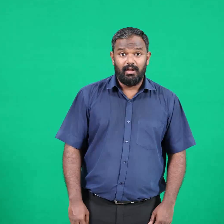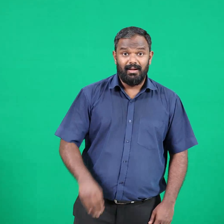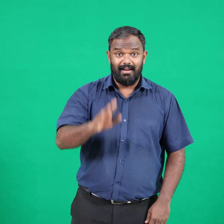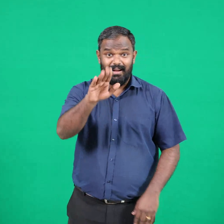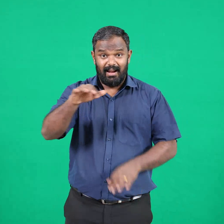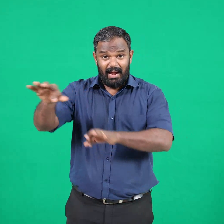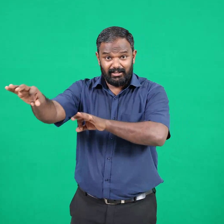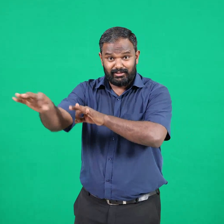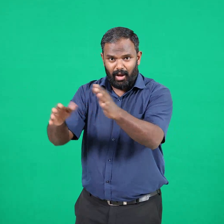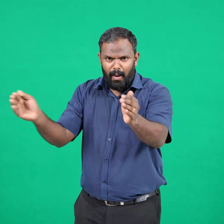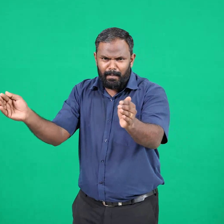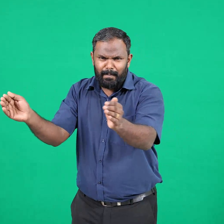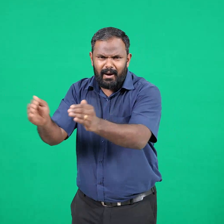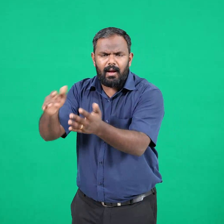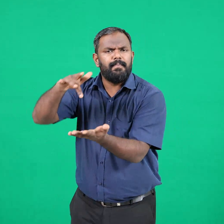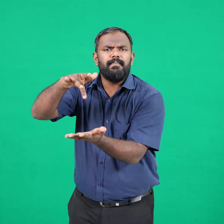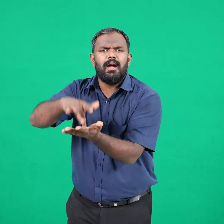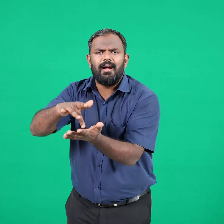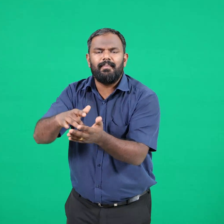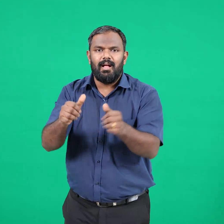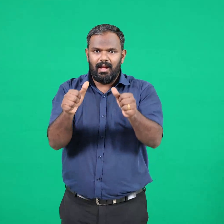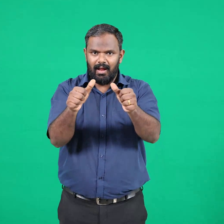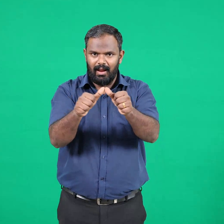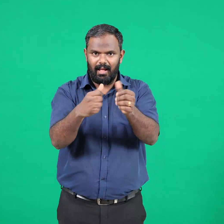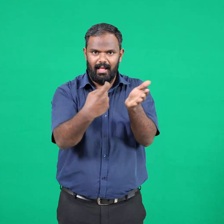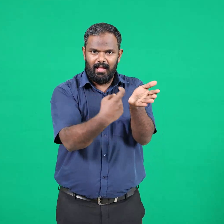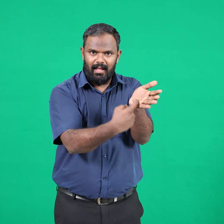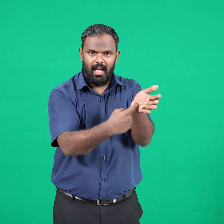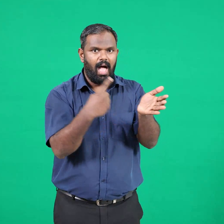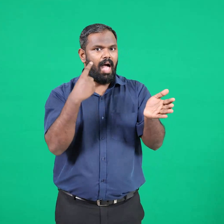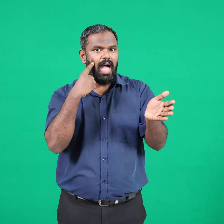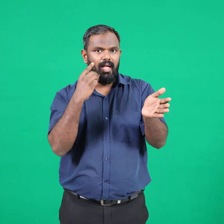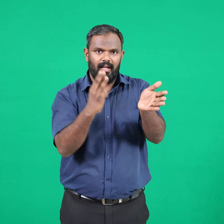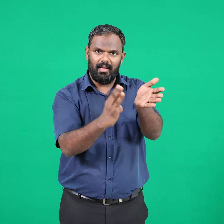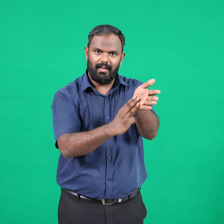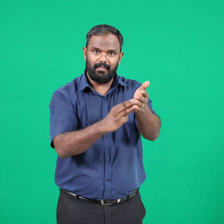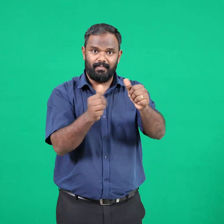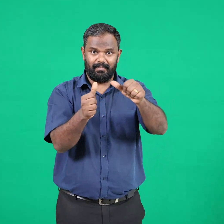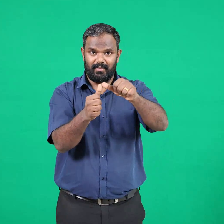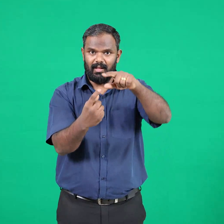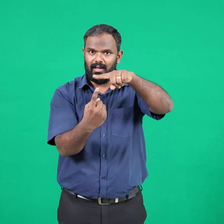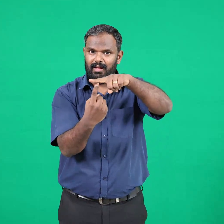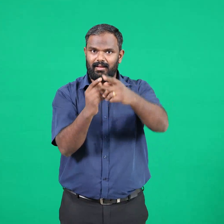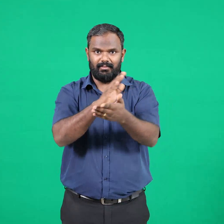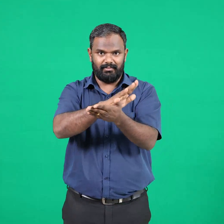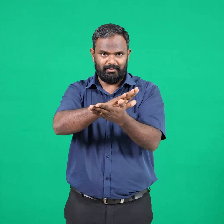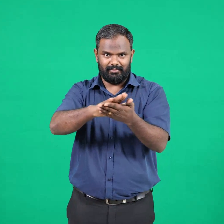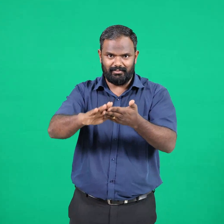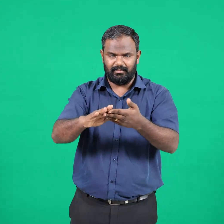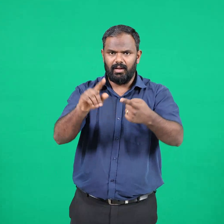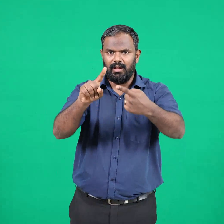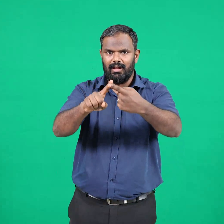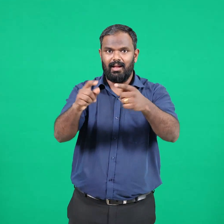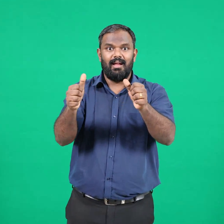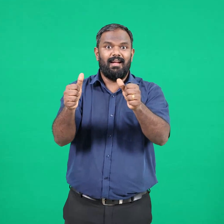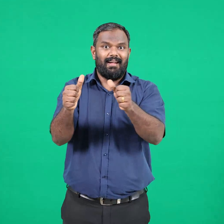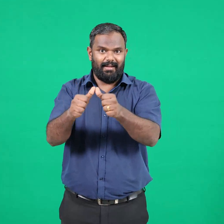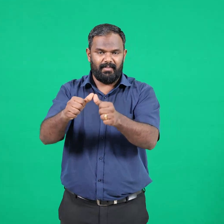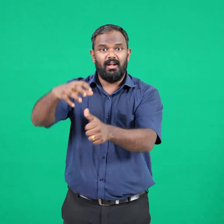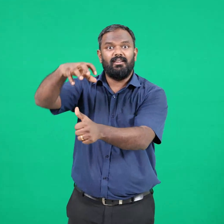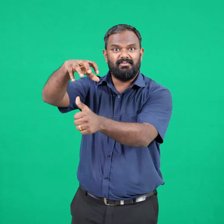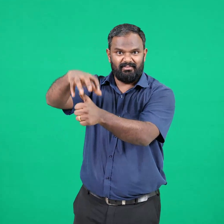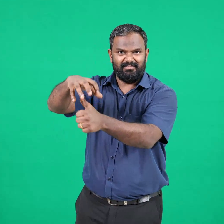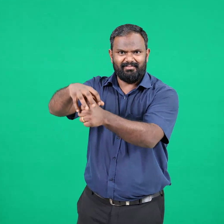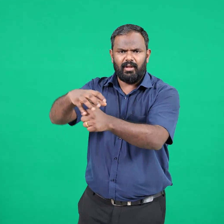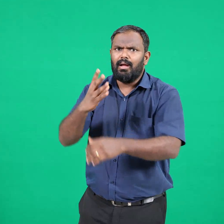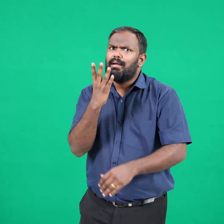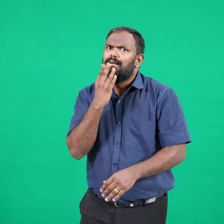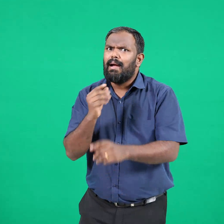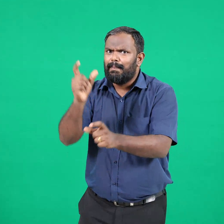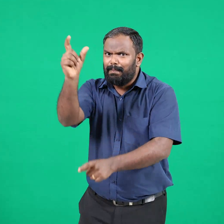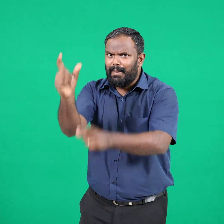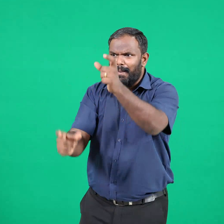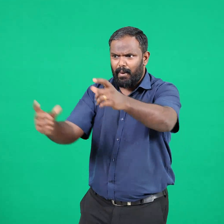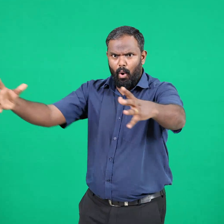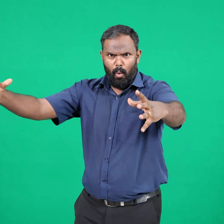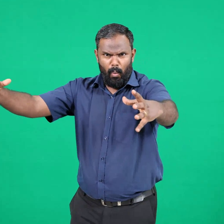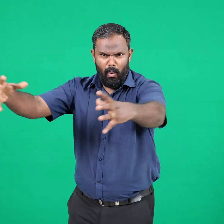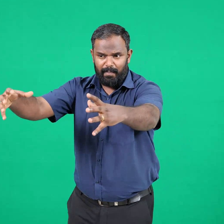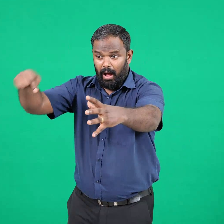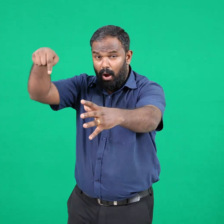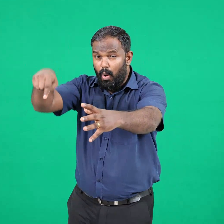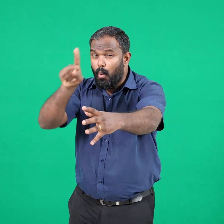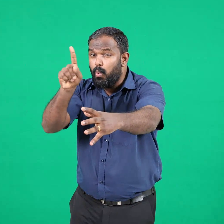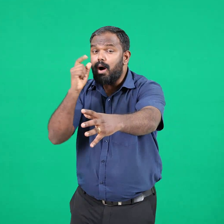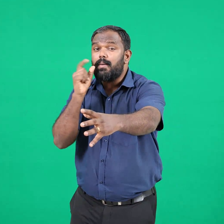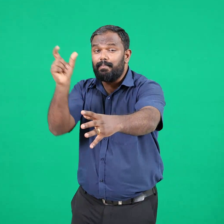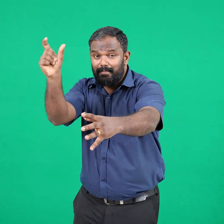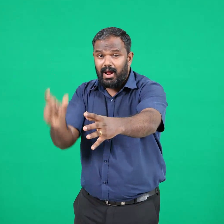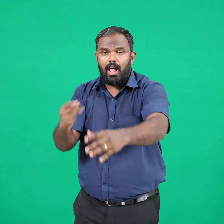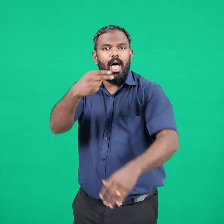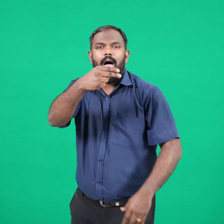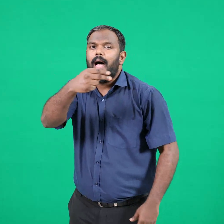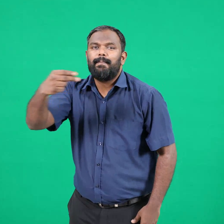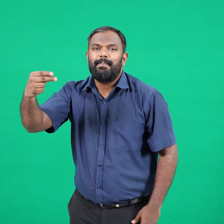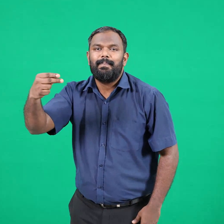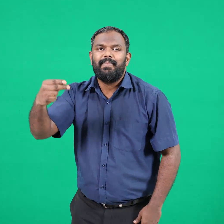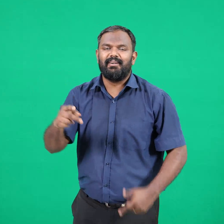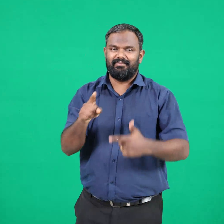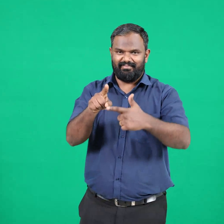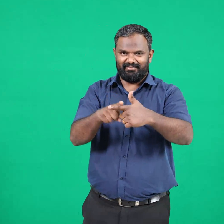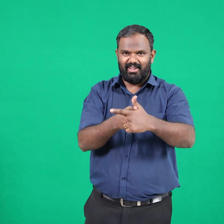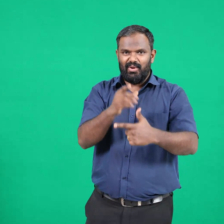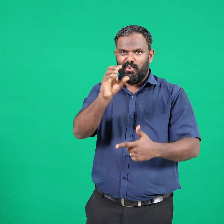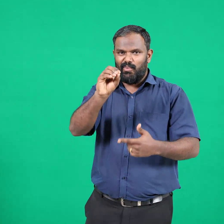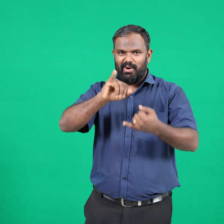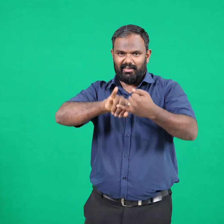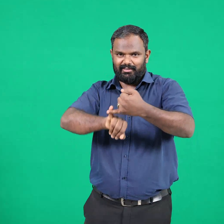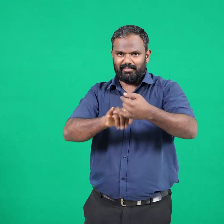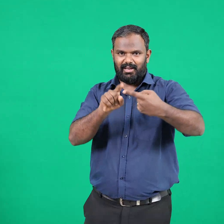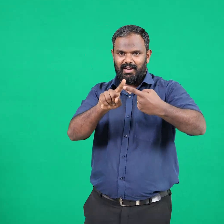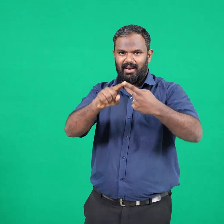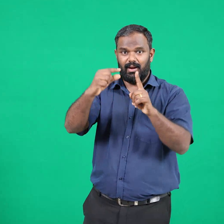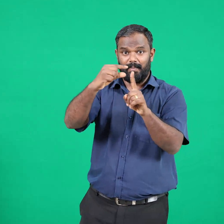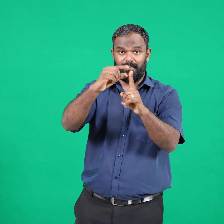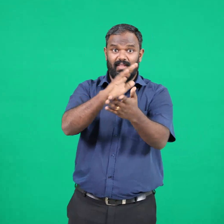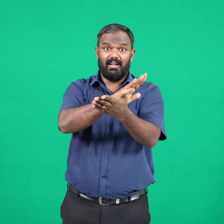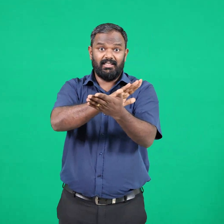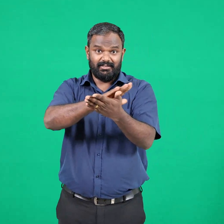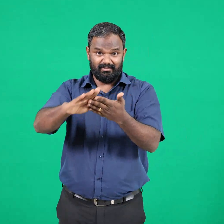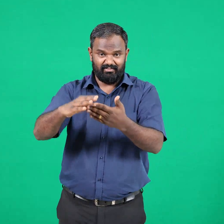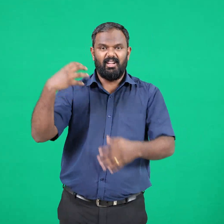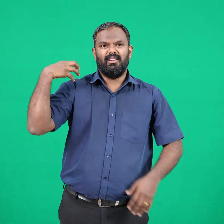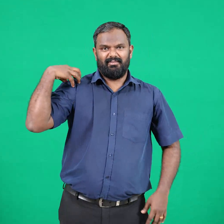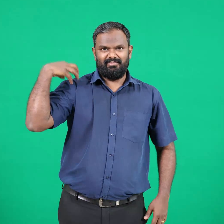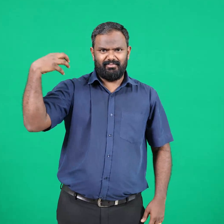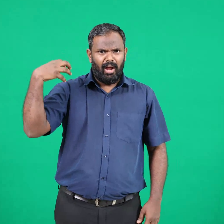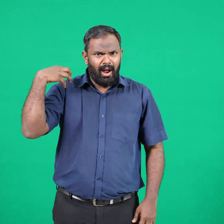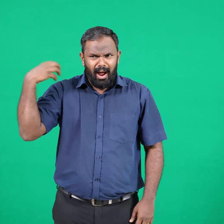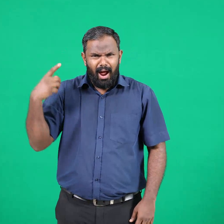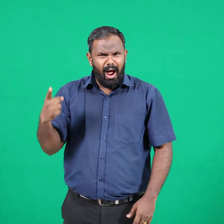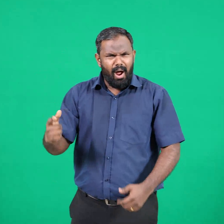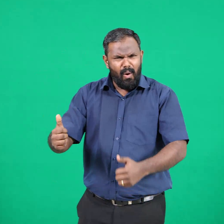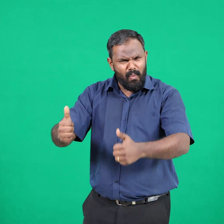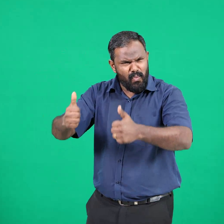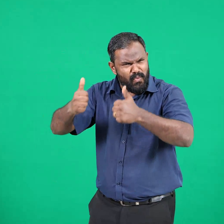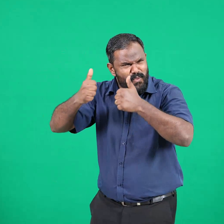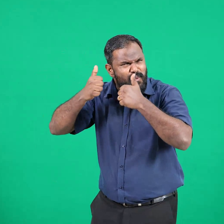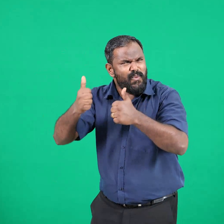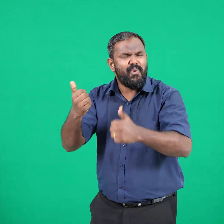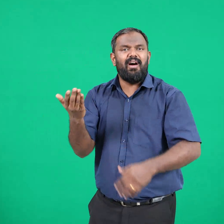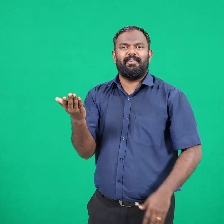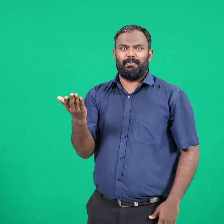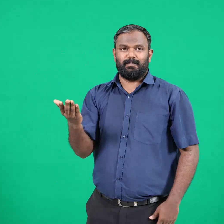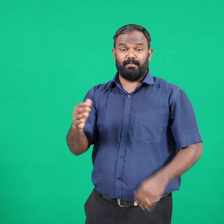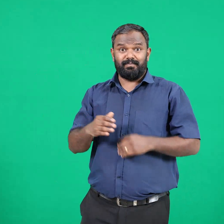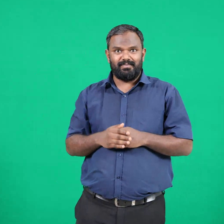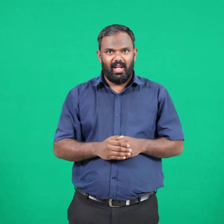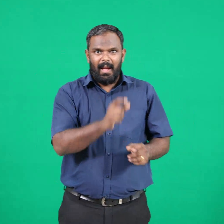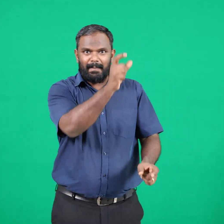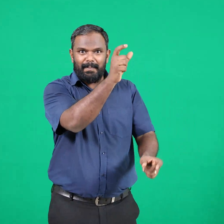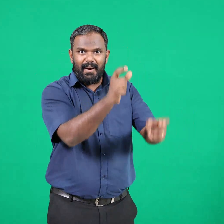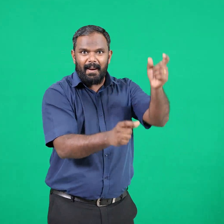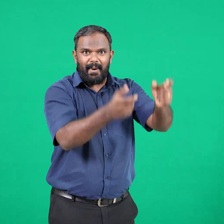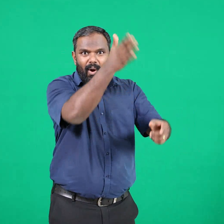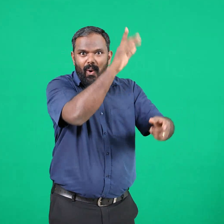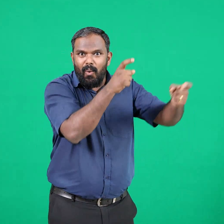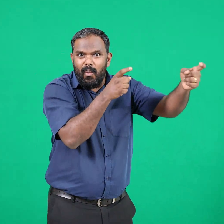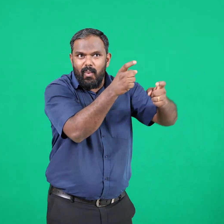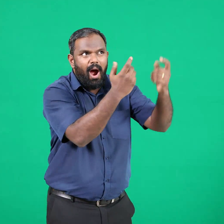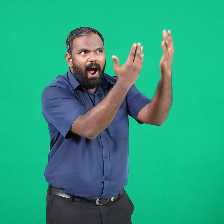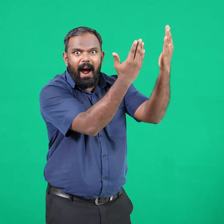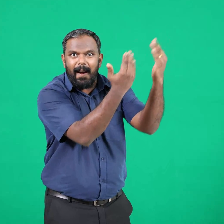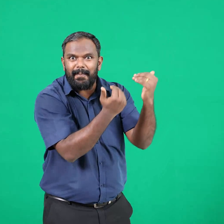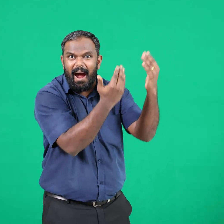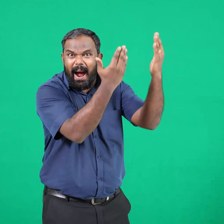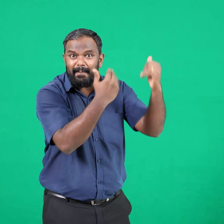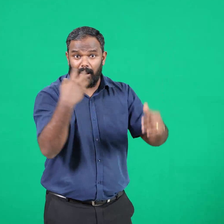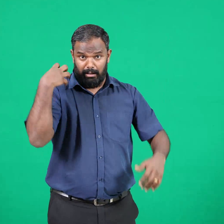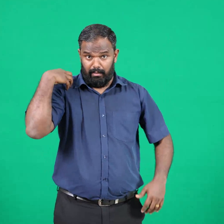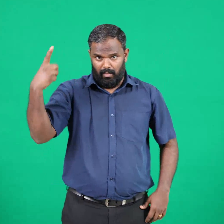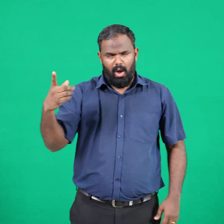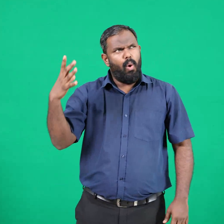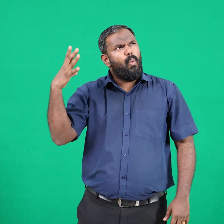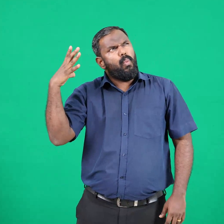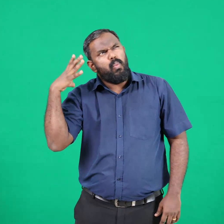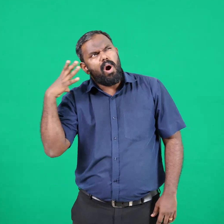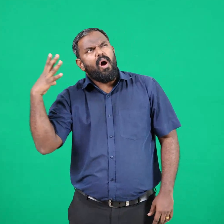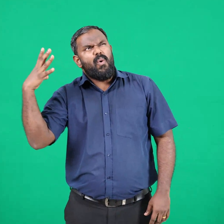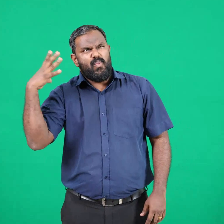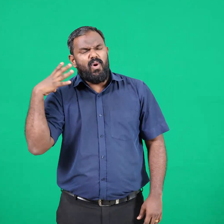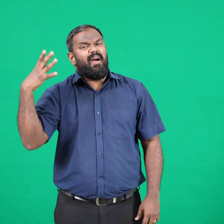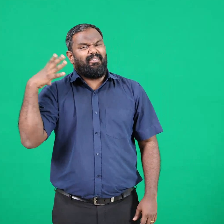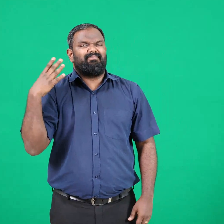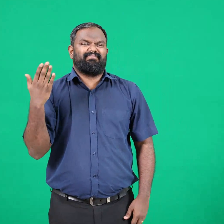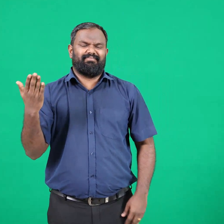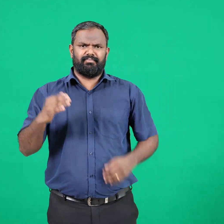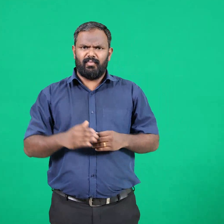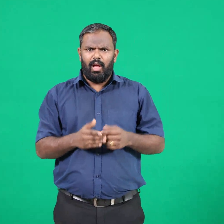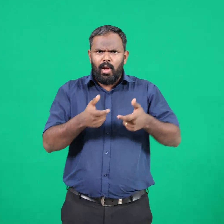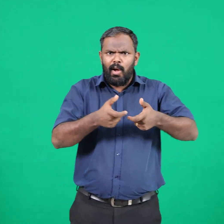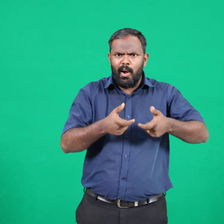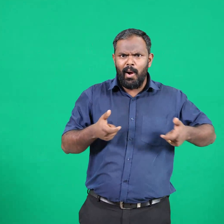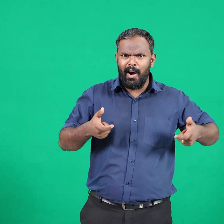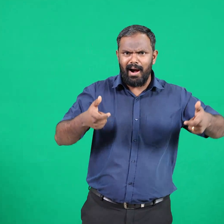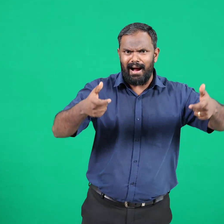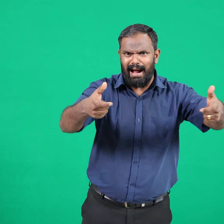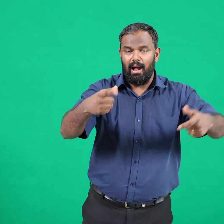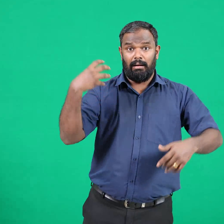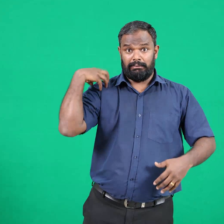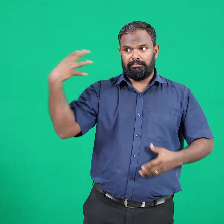Now there was a Council member named Joseph, a good and righteous man, who had not consented to their decision or action.